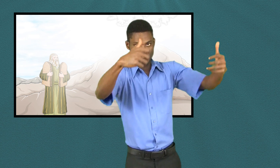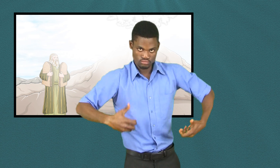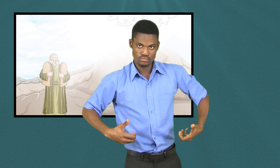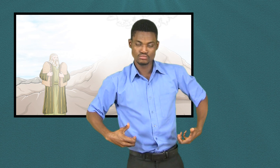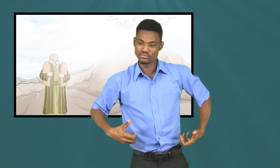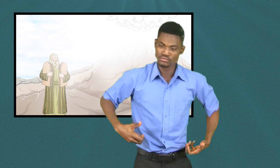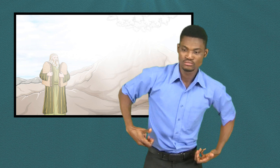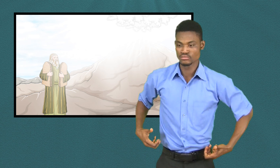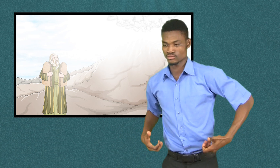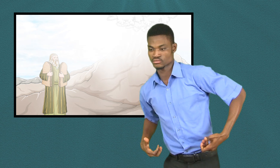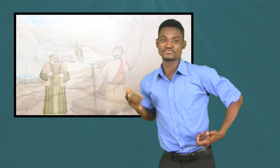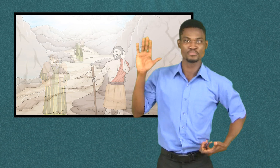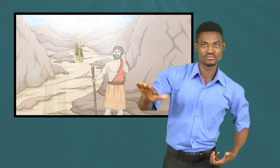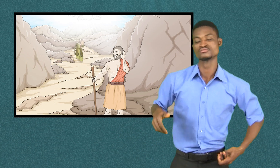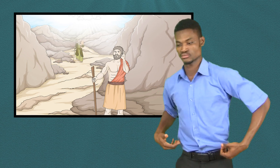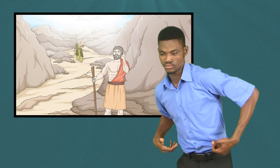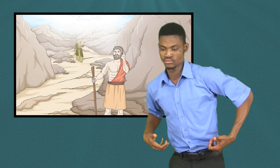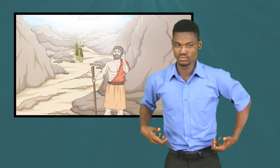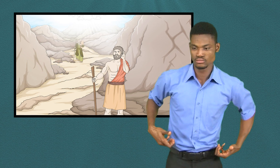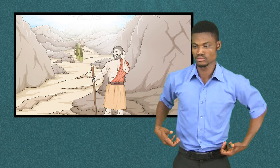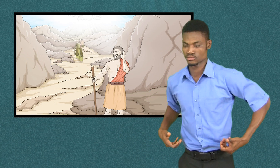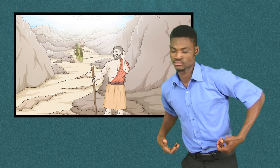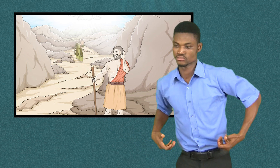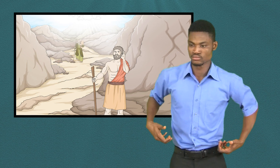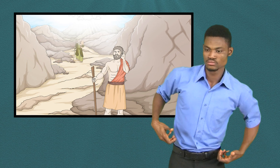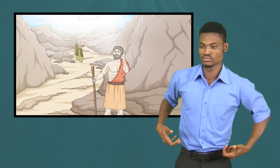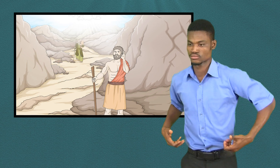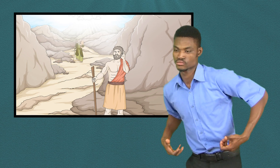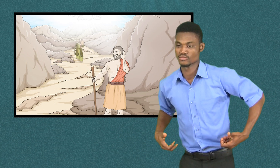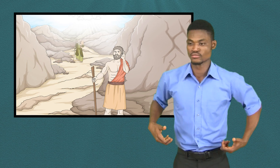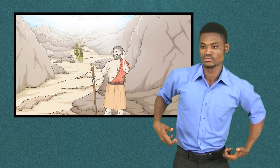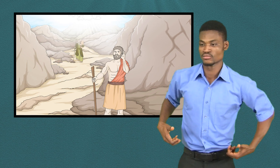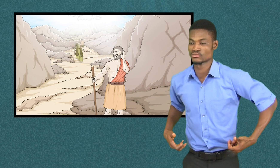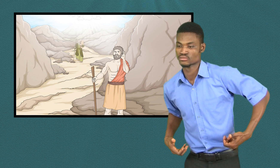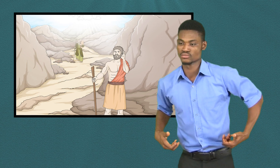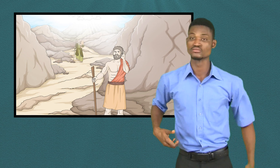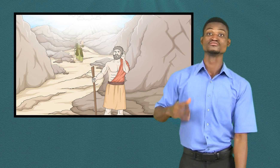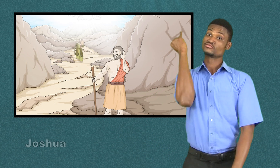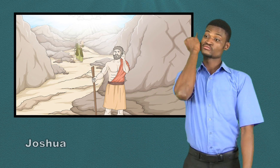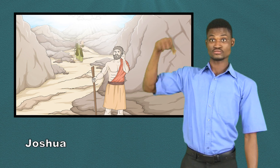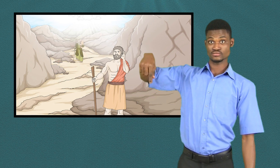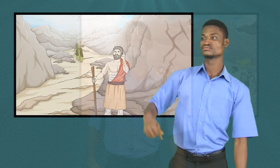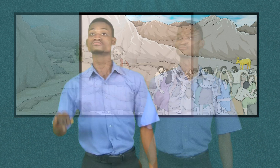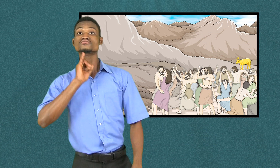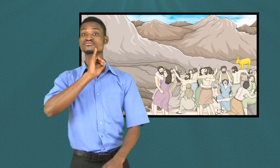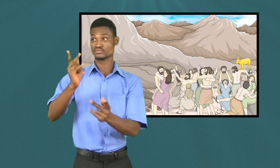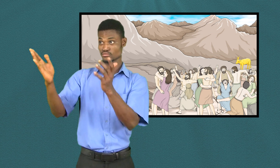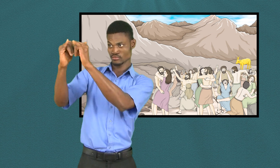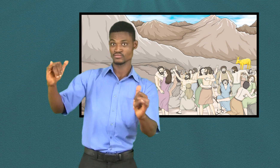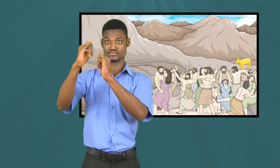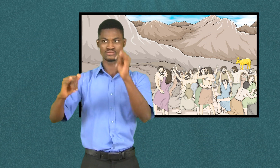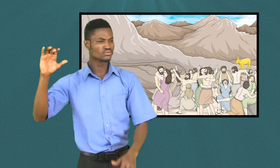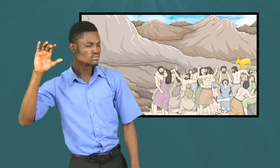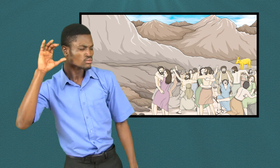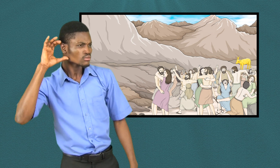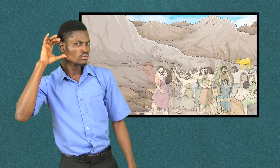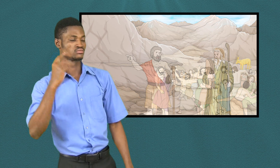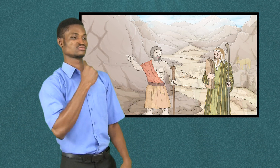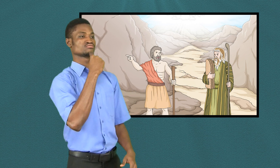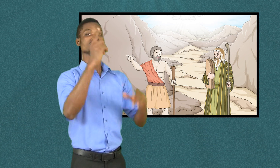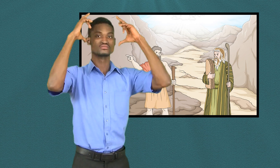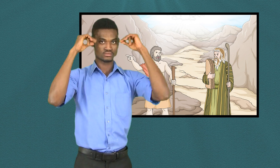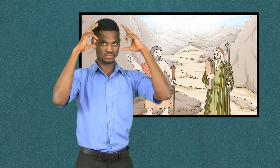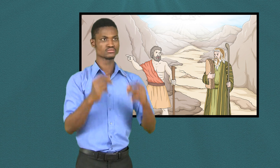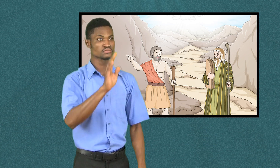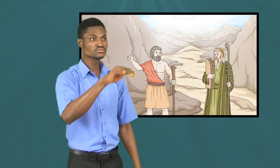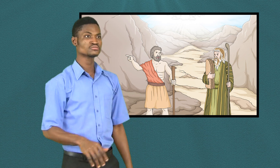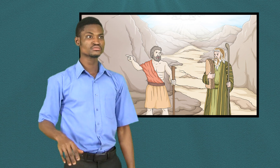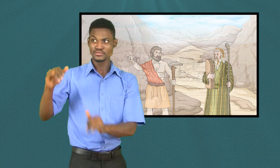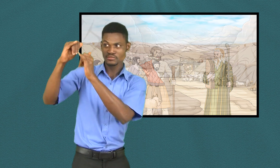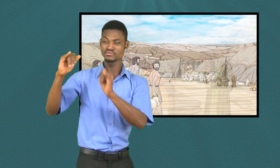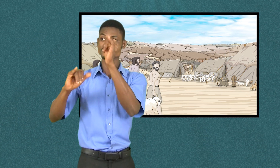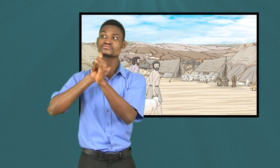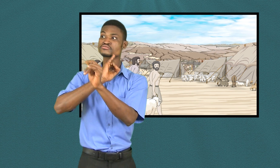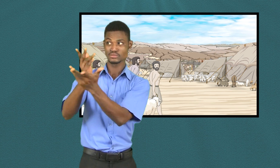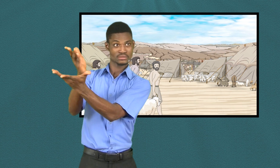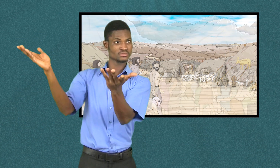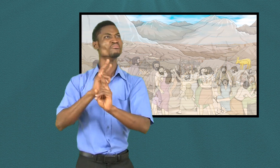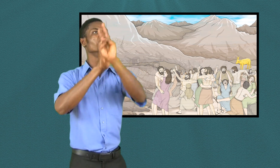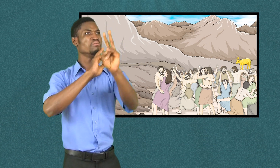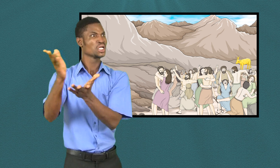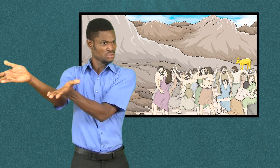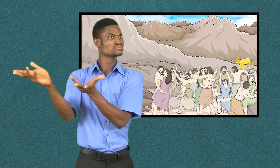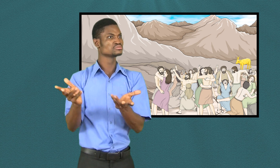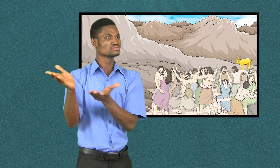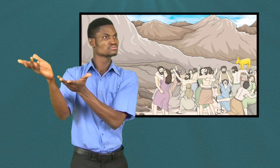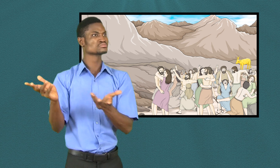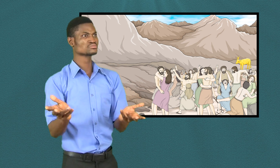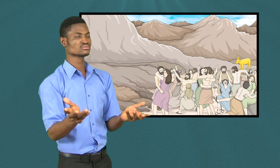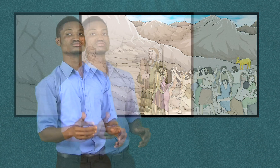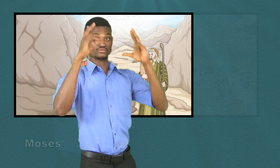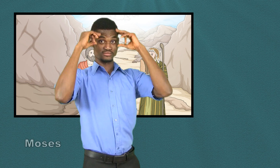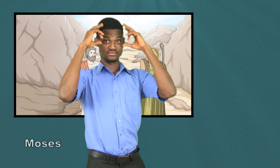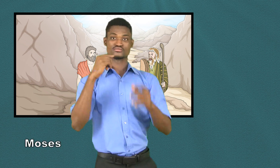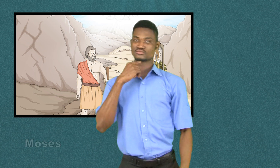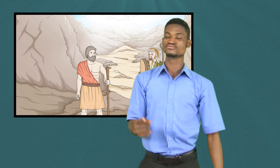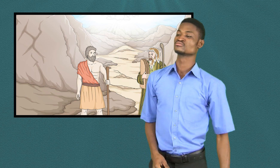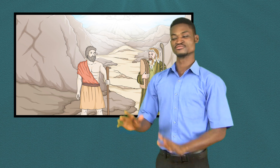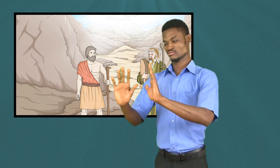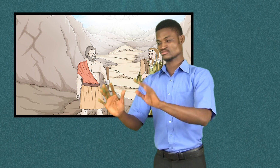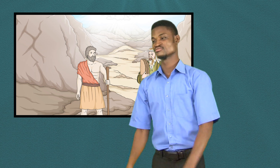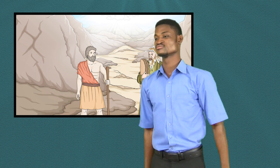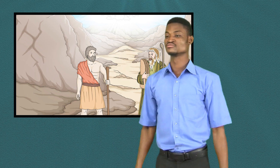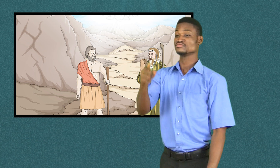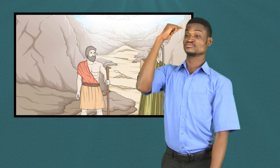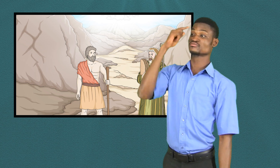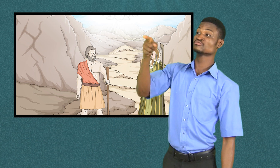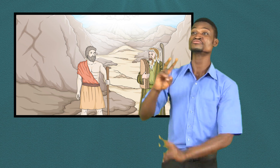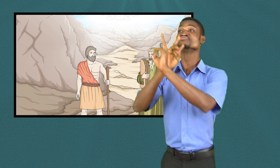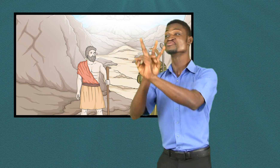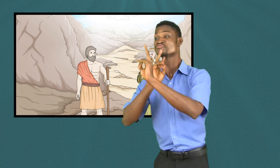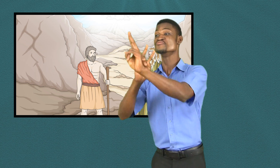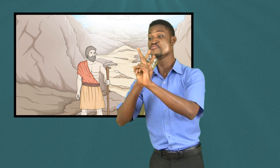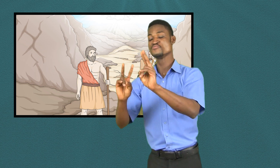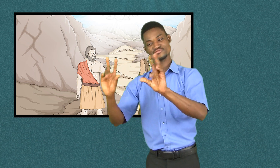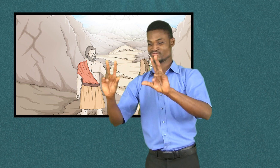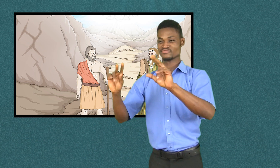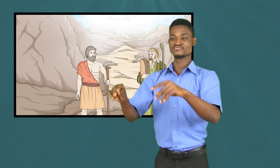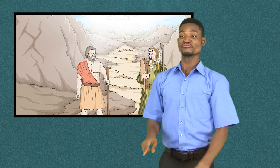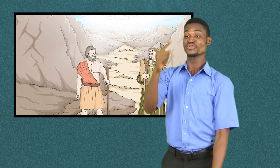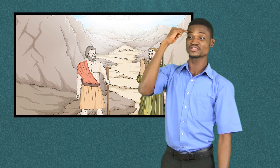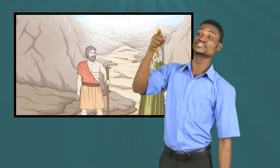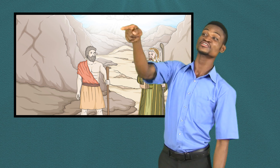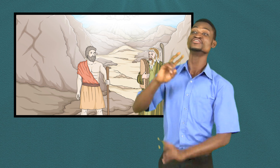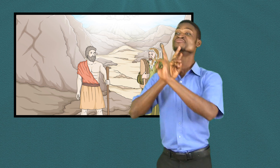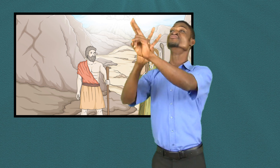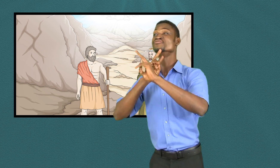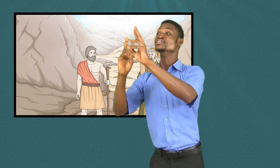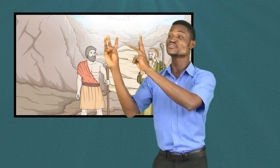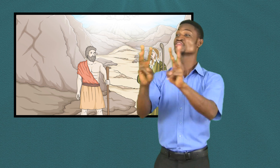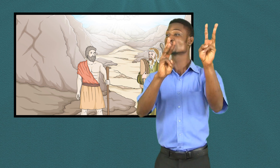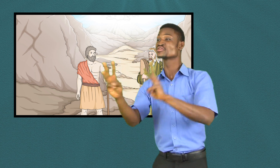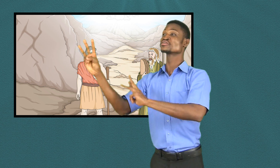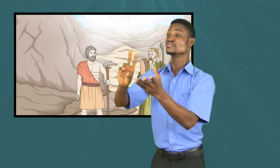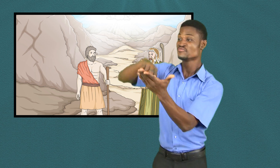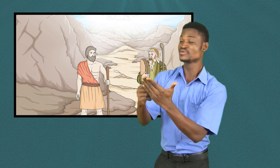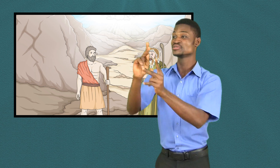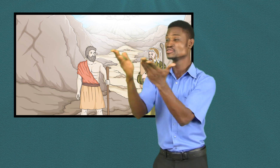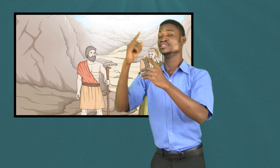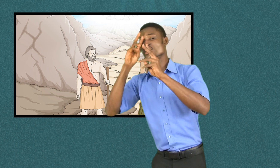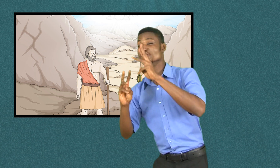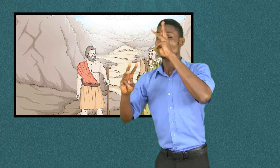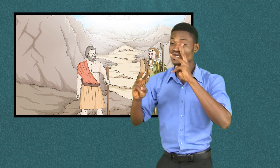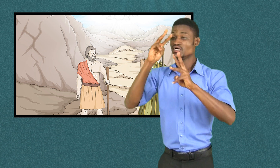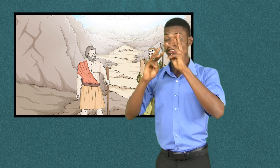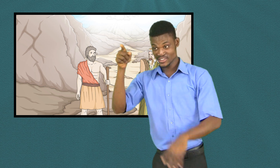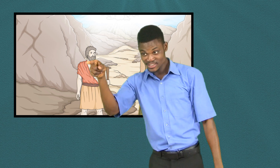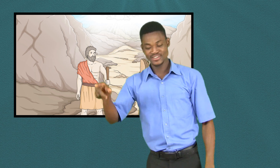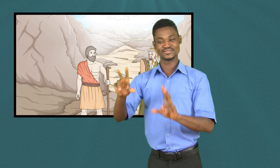When Joshua heard the sound of the people shouting, he said to Moses, “The sound of war is in the camp.”